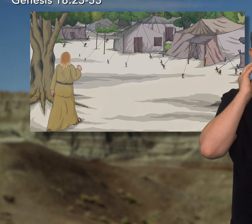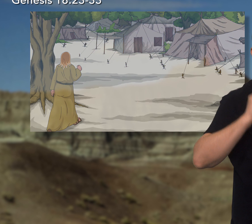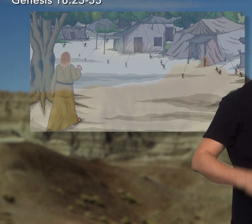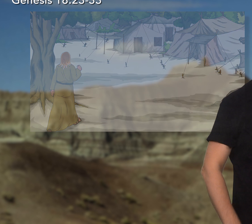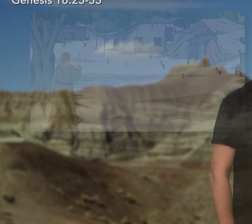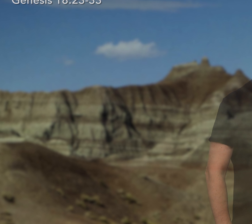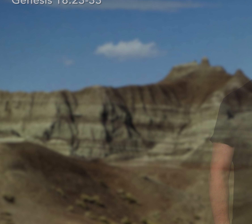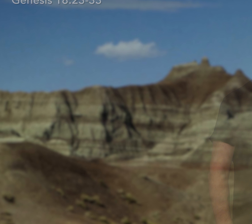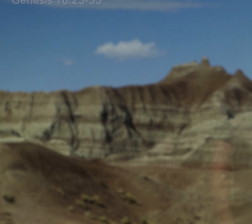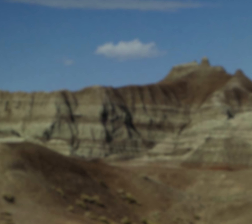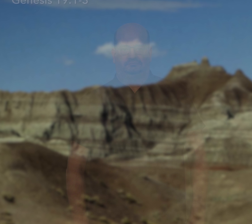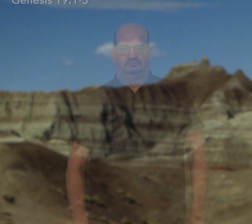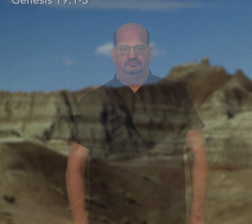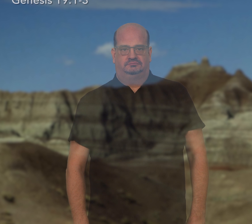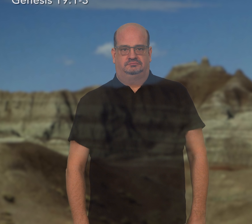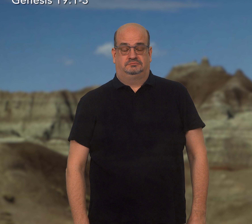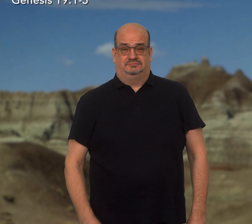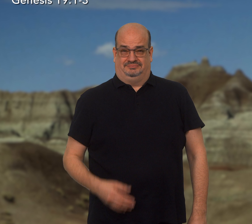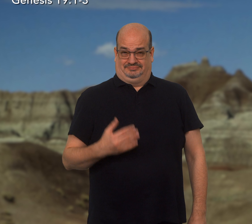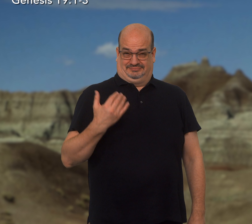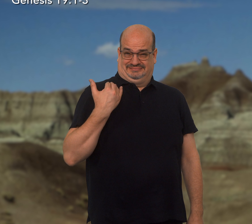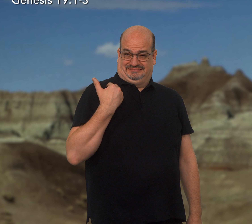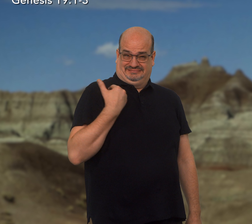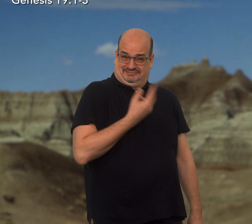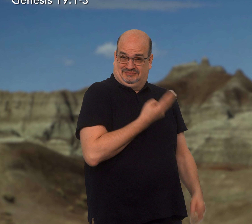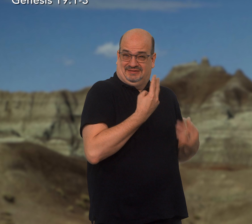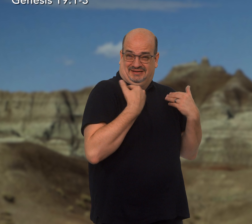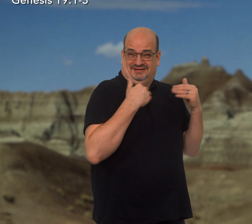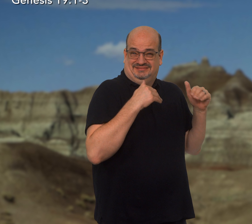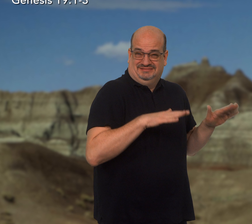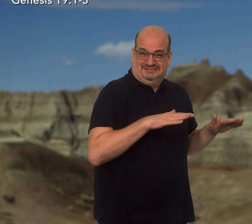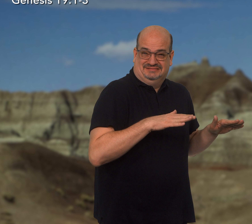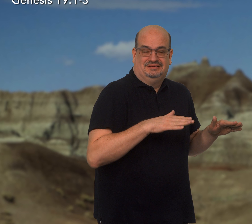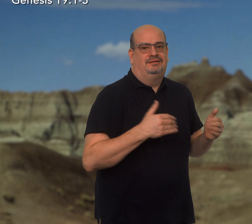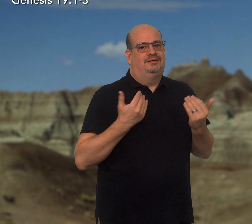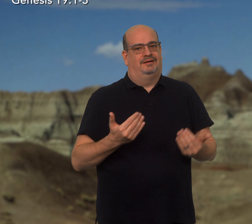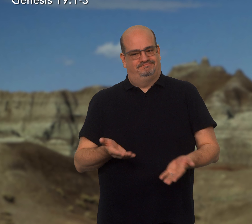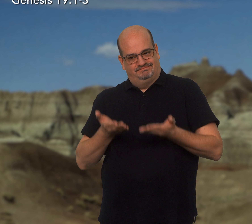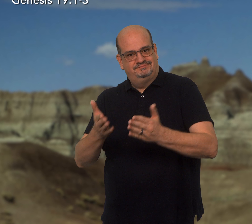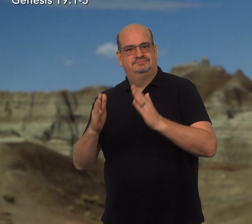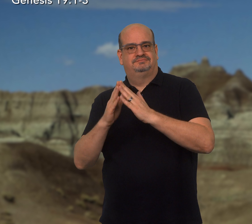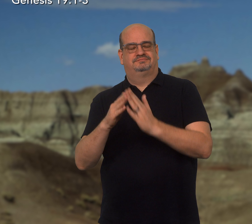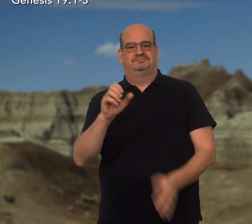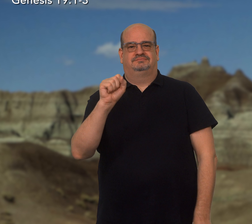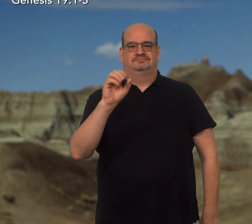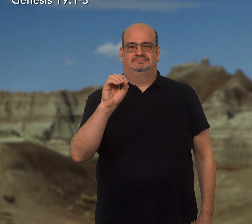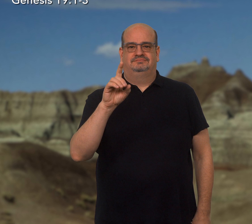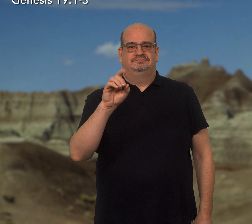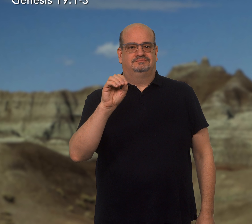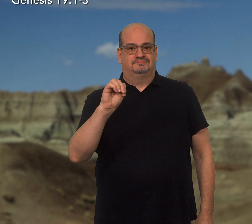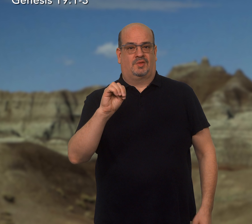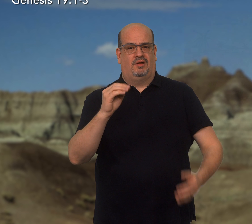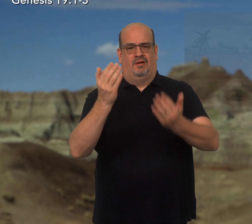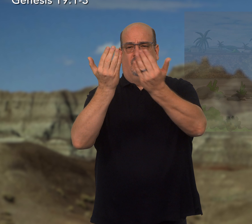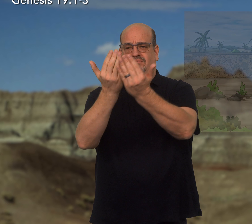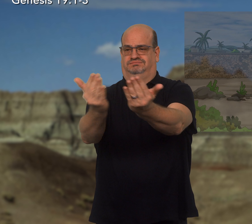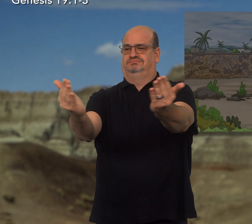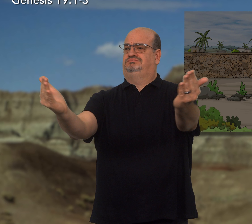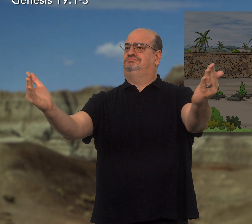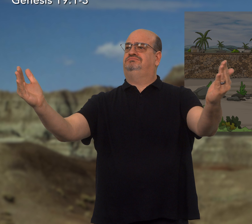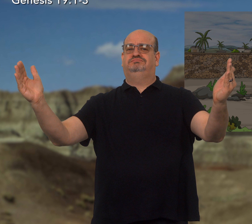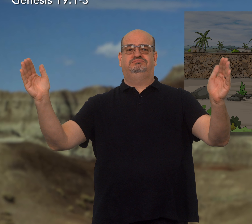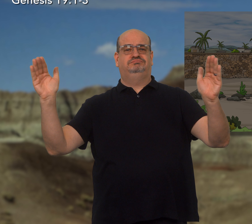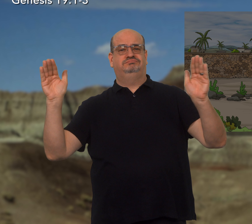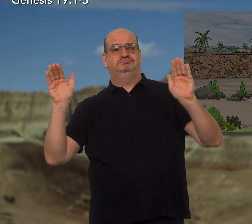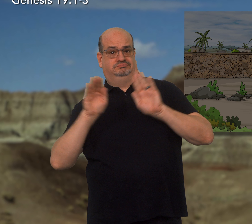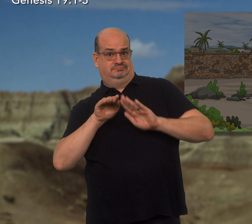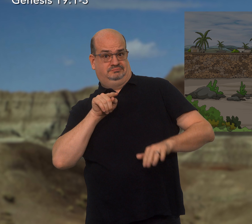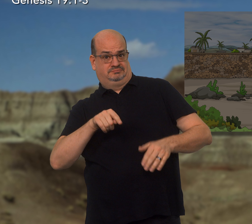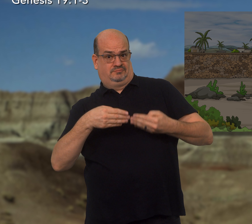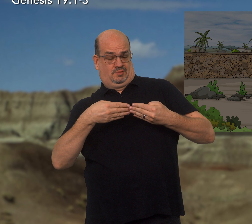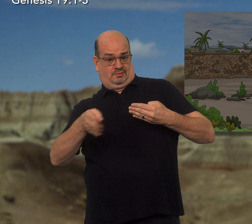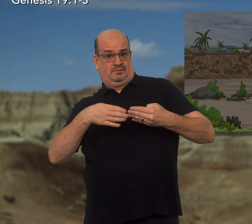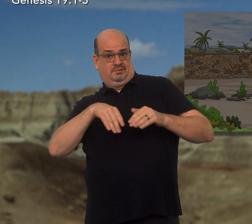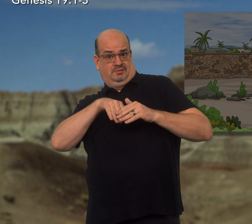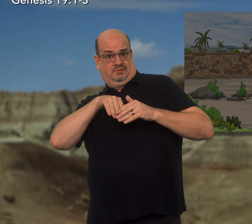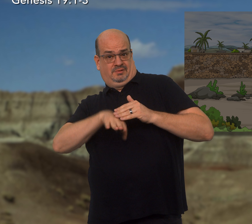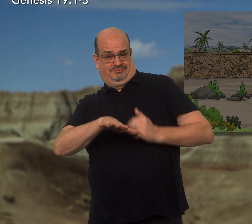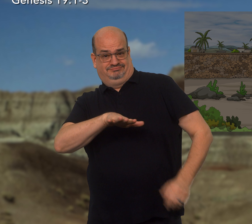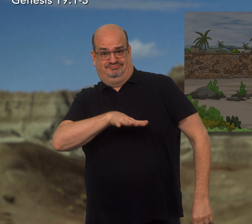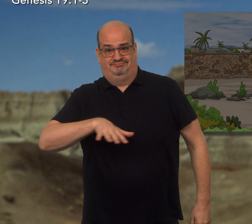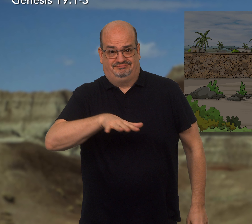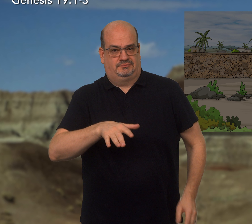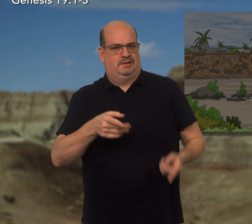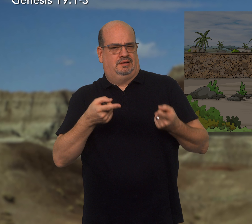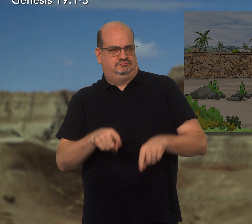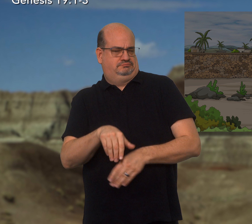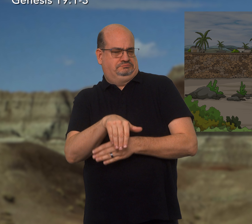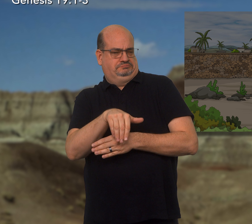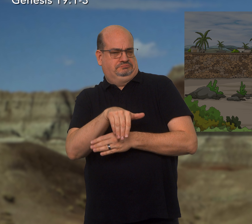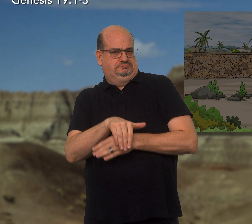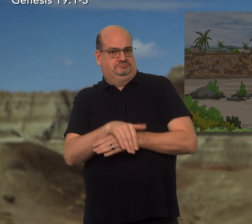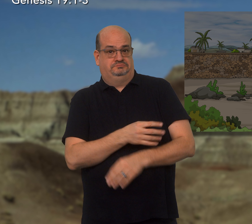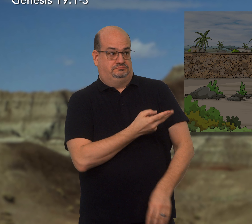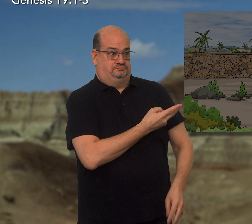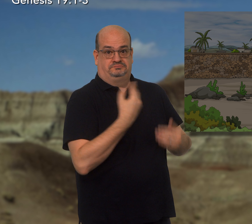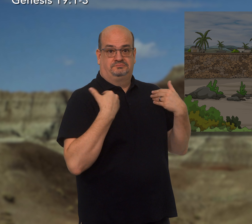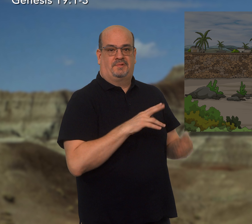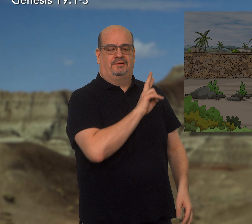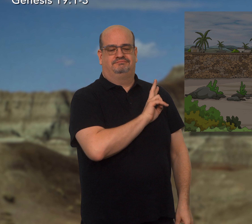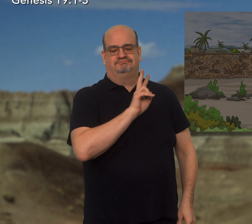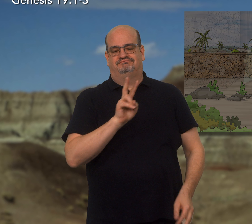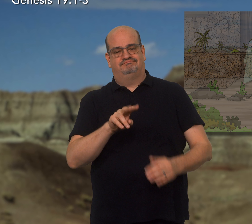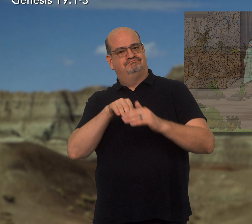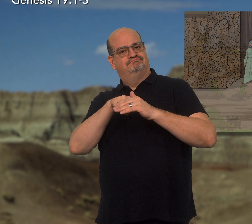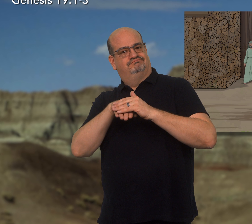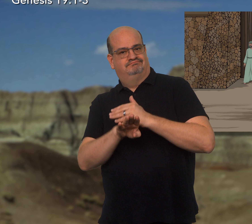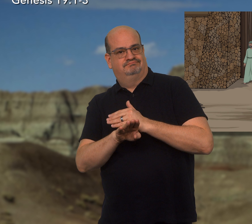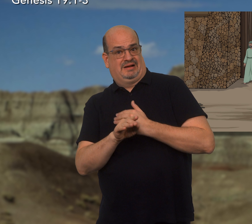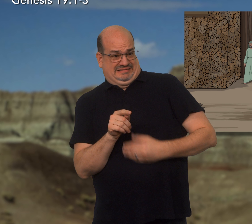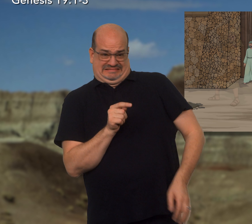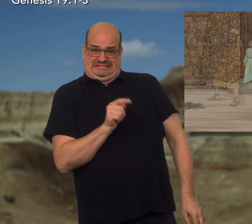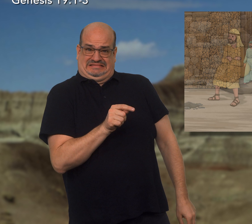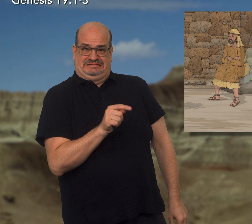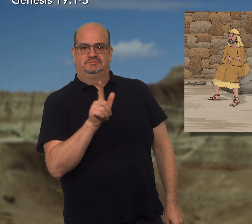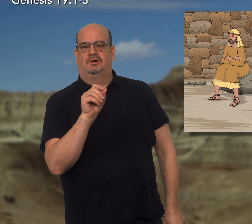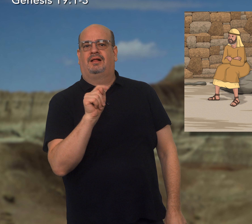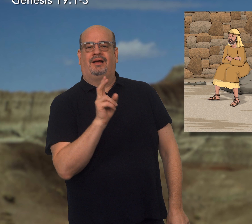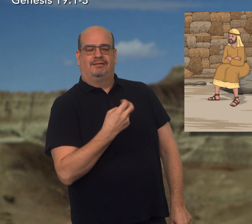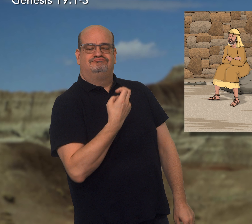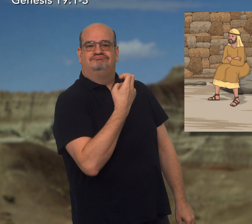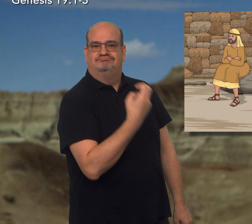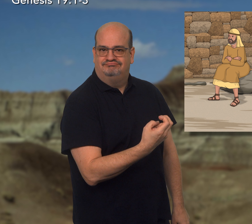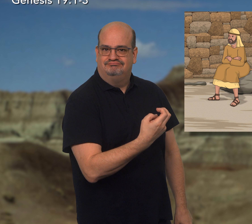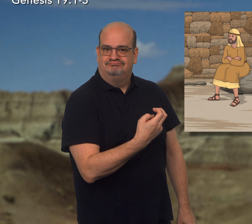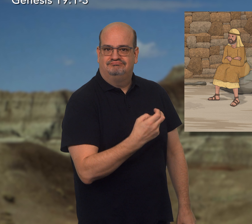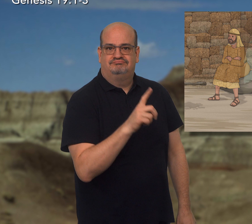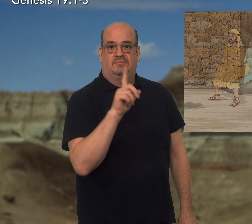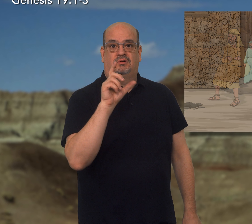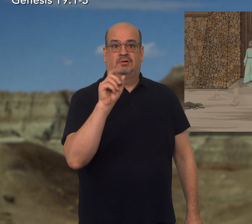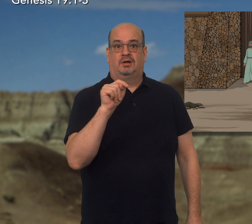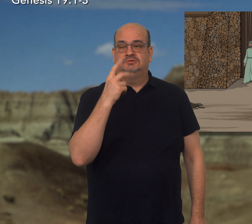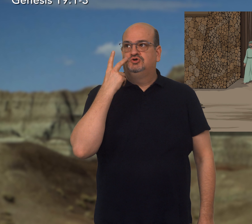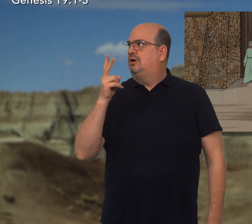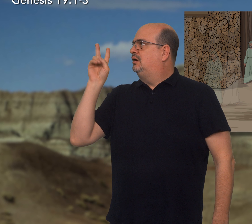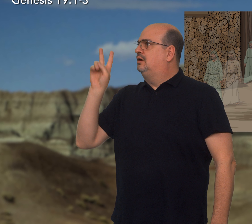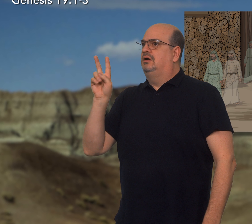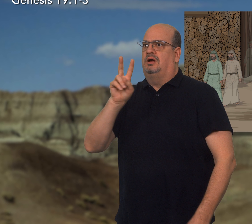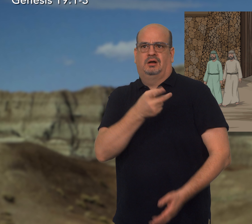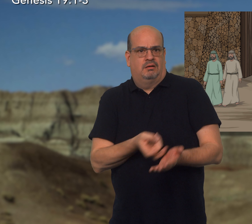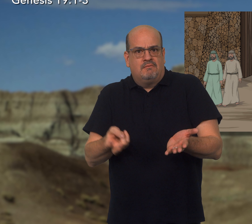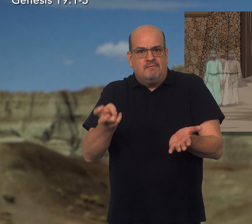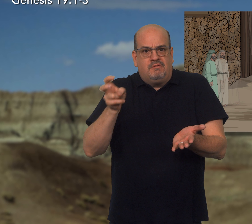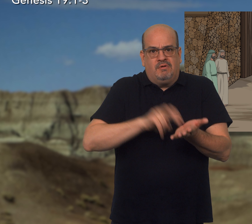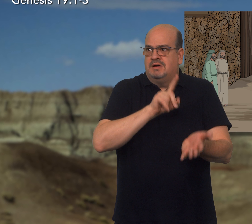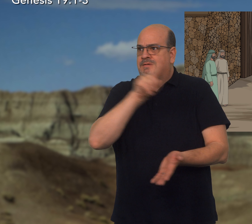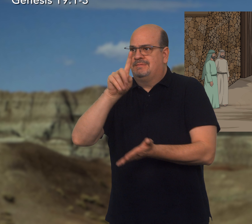Now the two angels arrived at Sodom in the evening, and Lot was sitting in the gateway of the city.